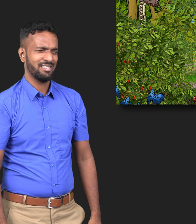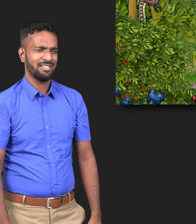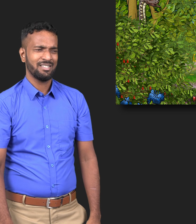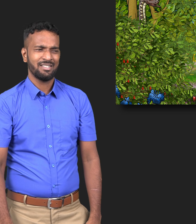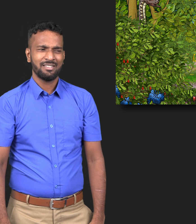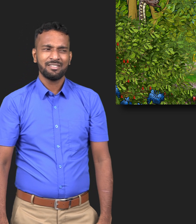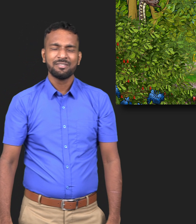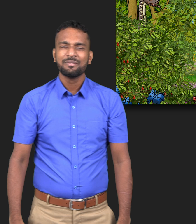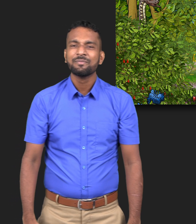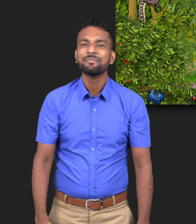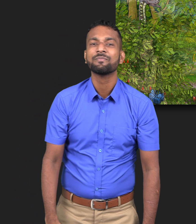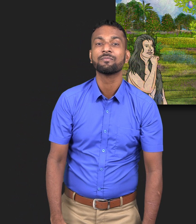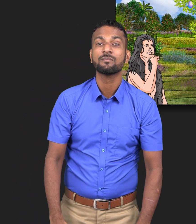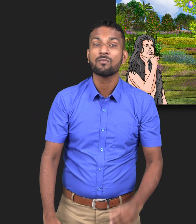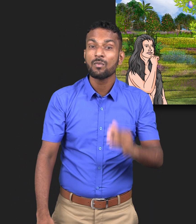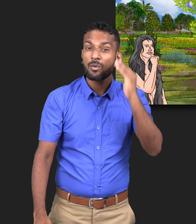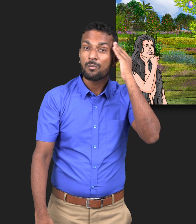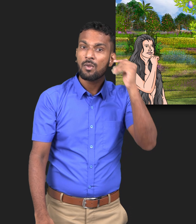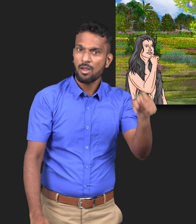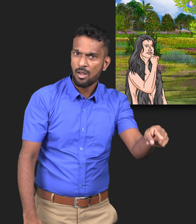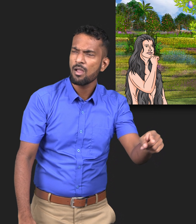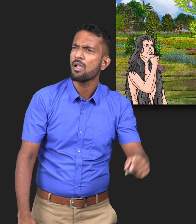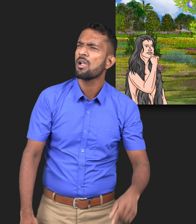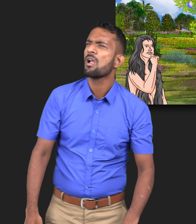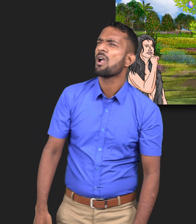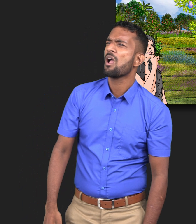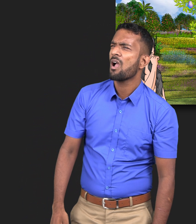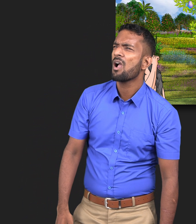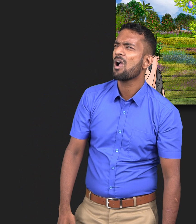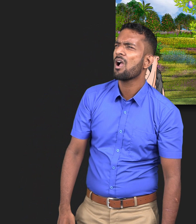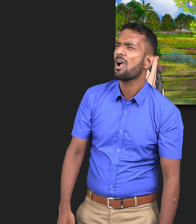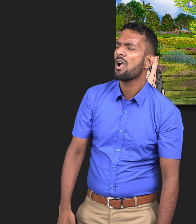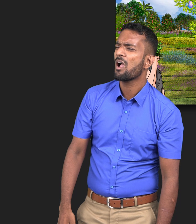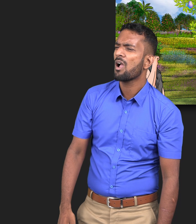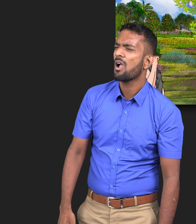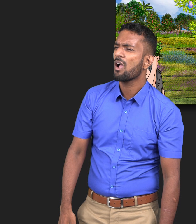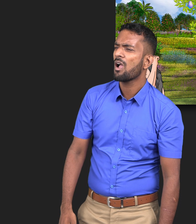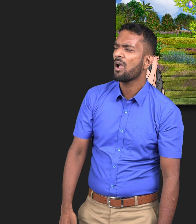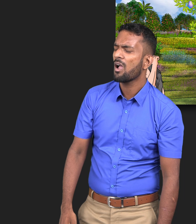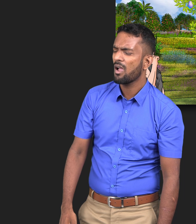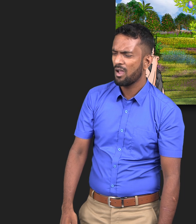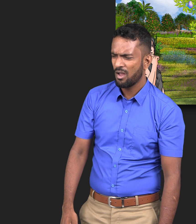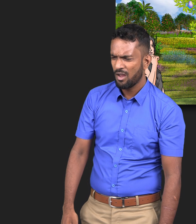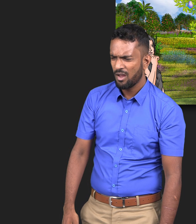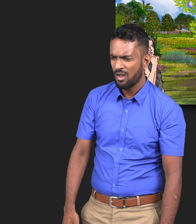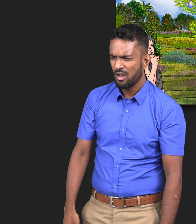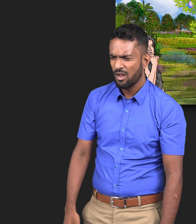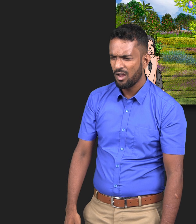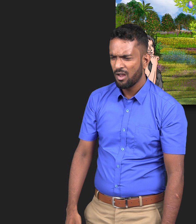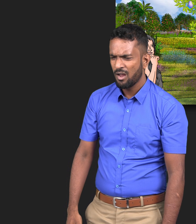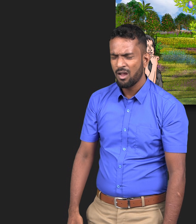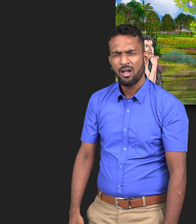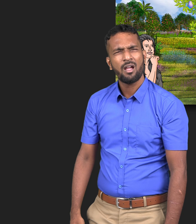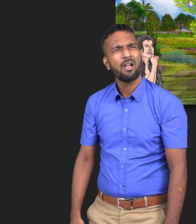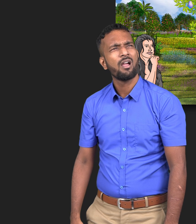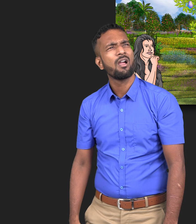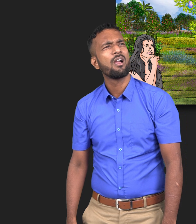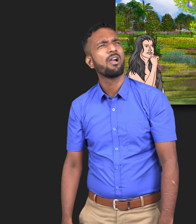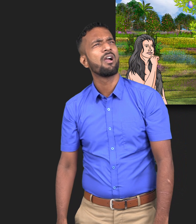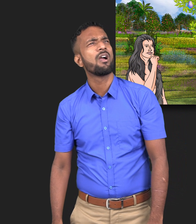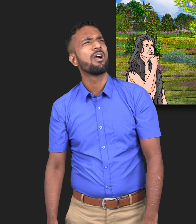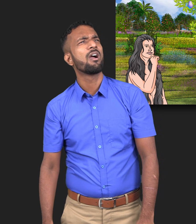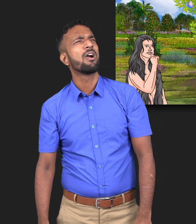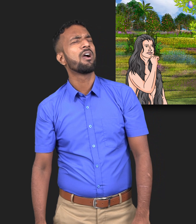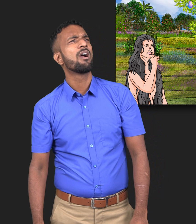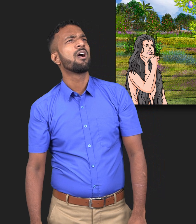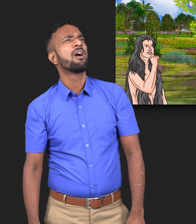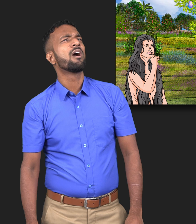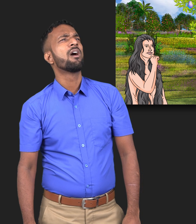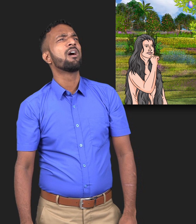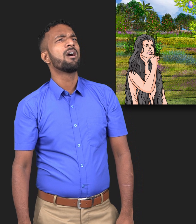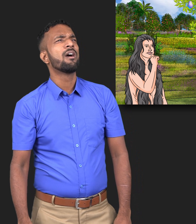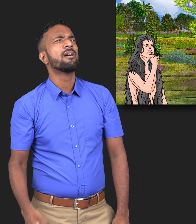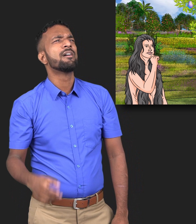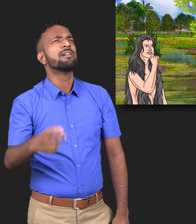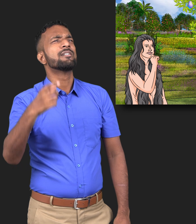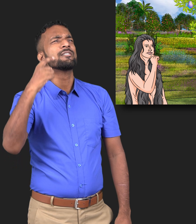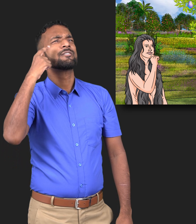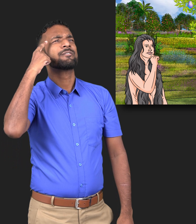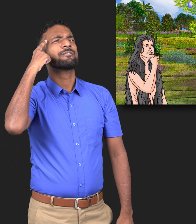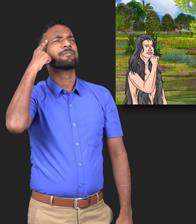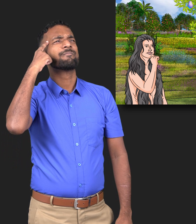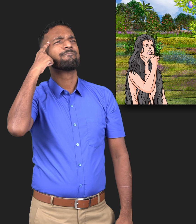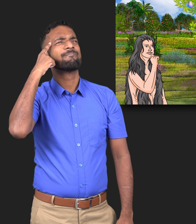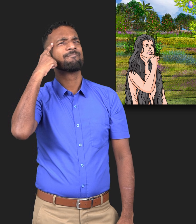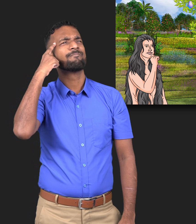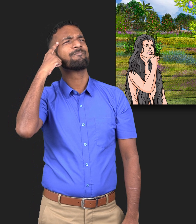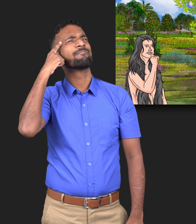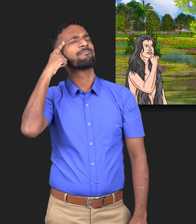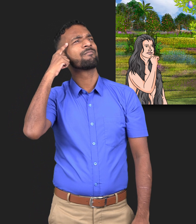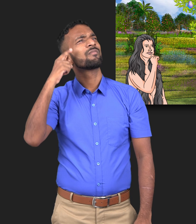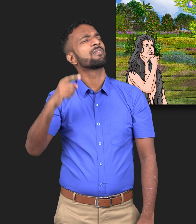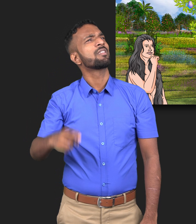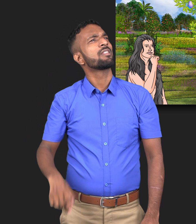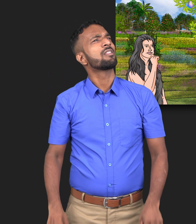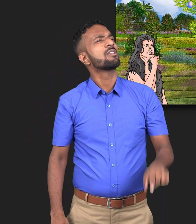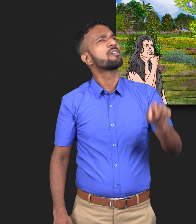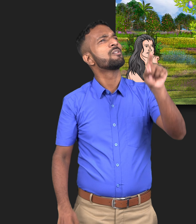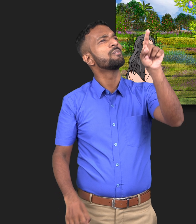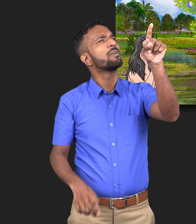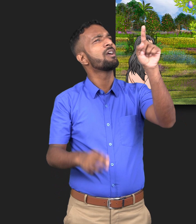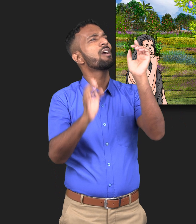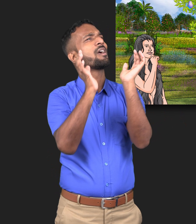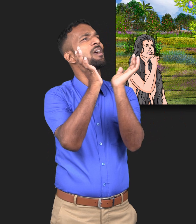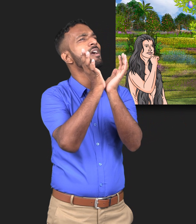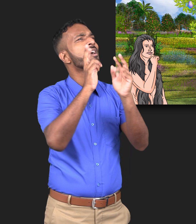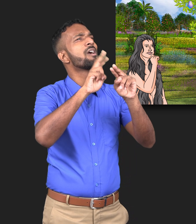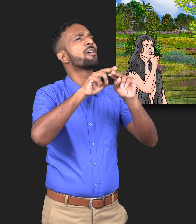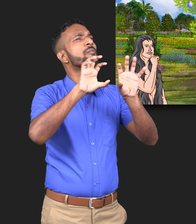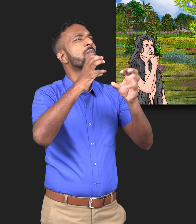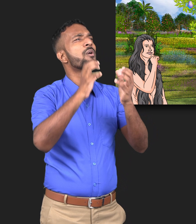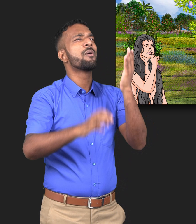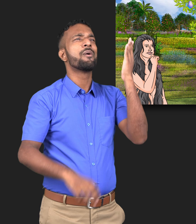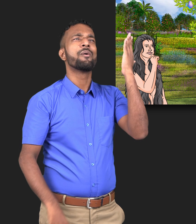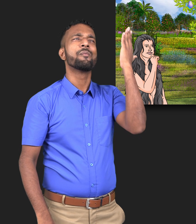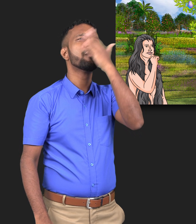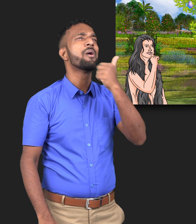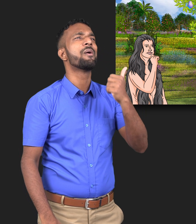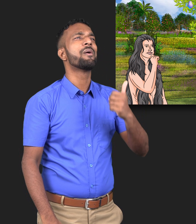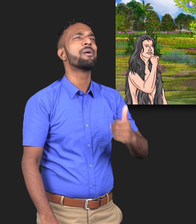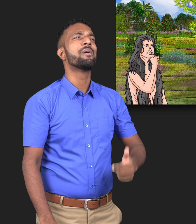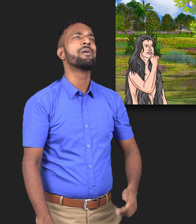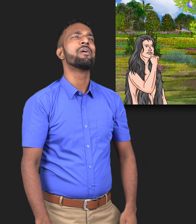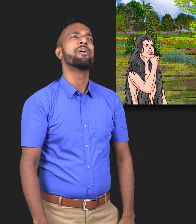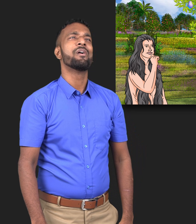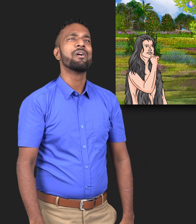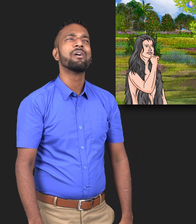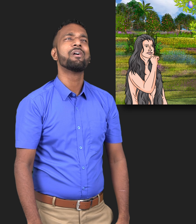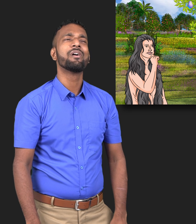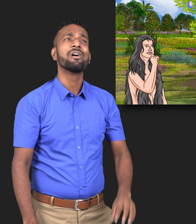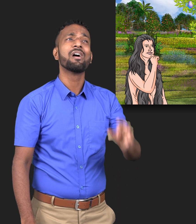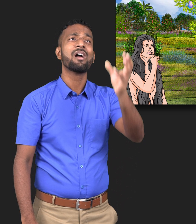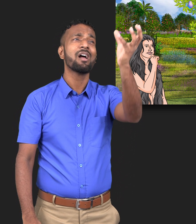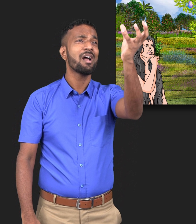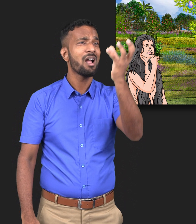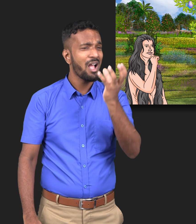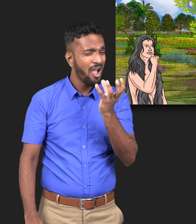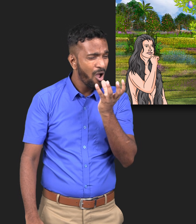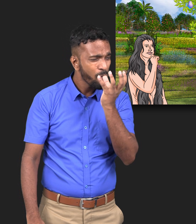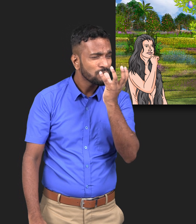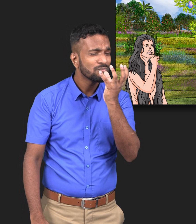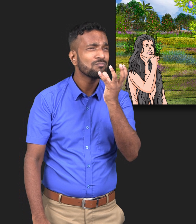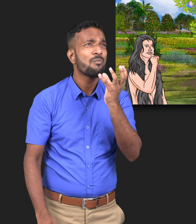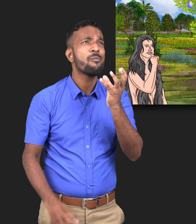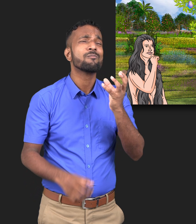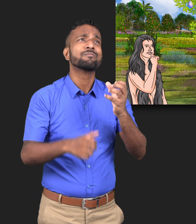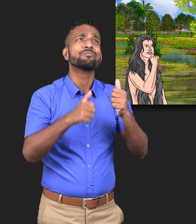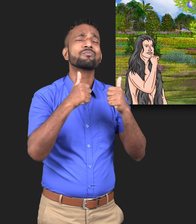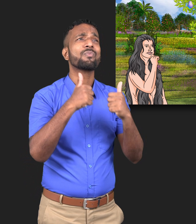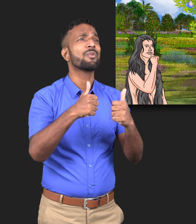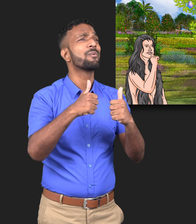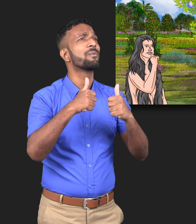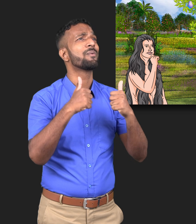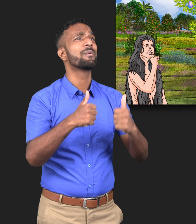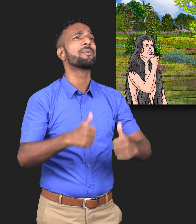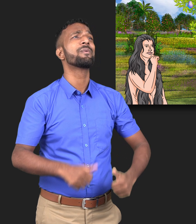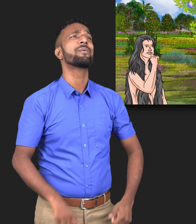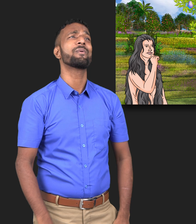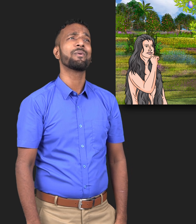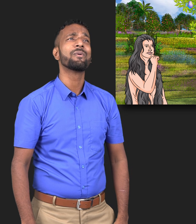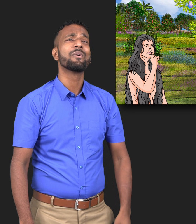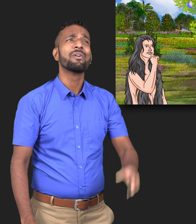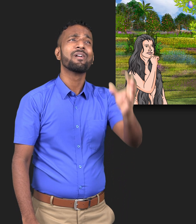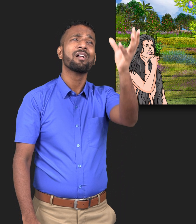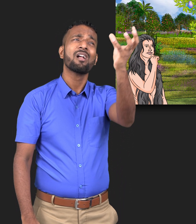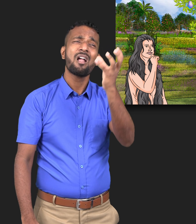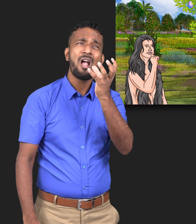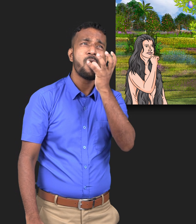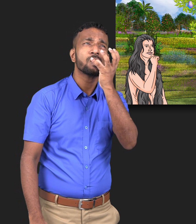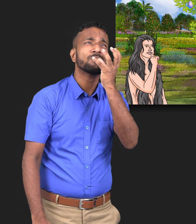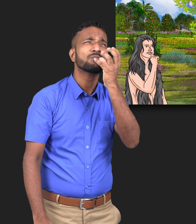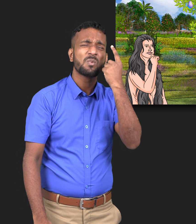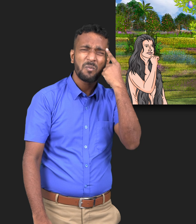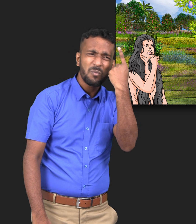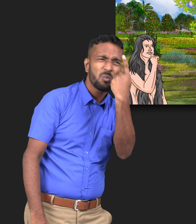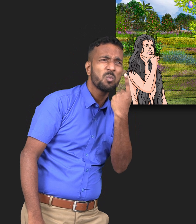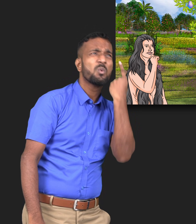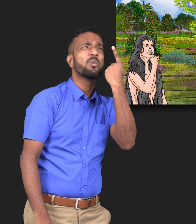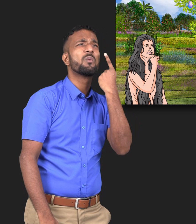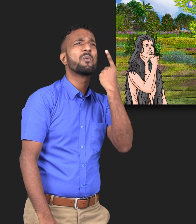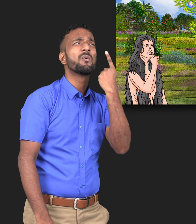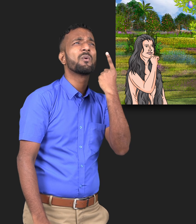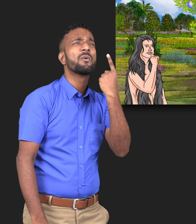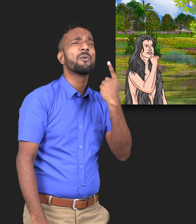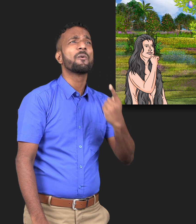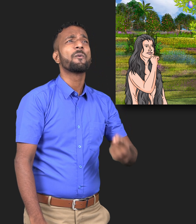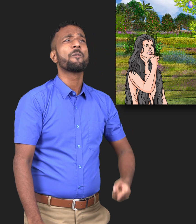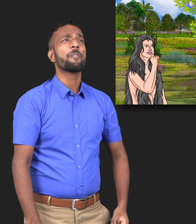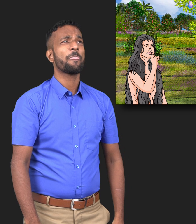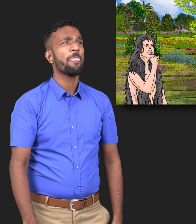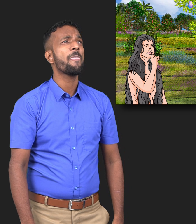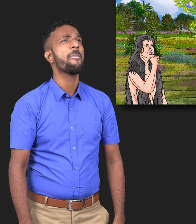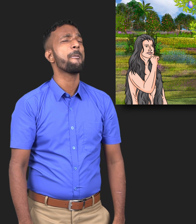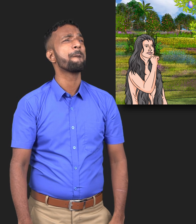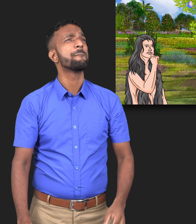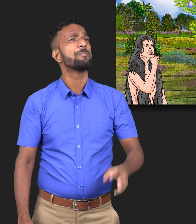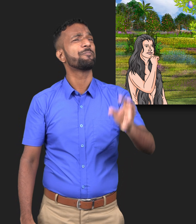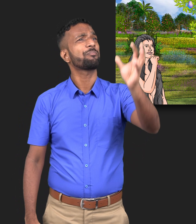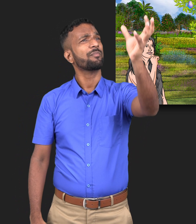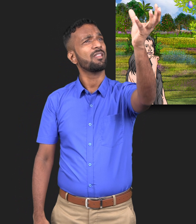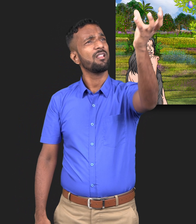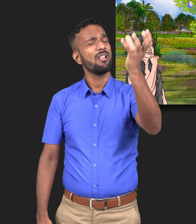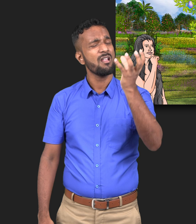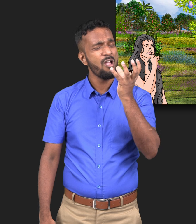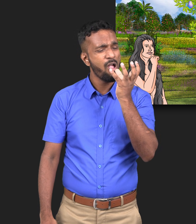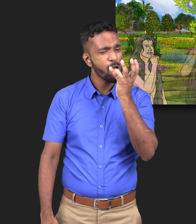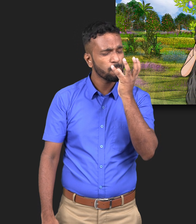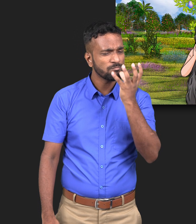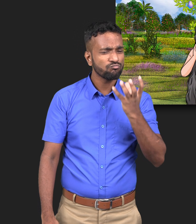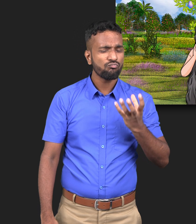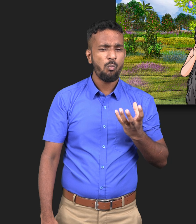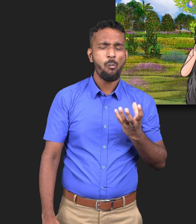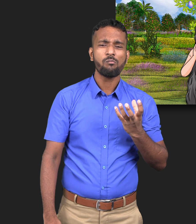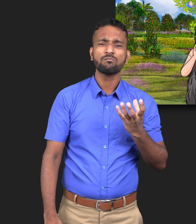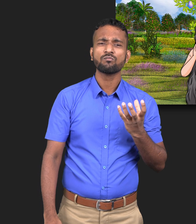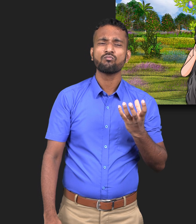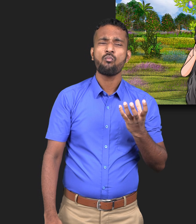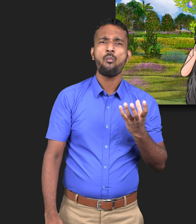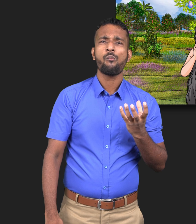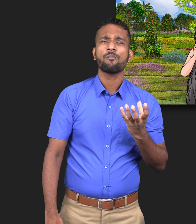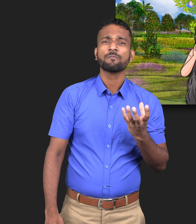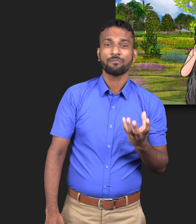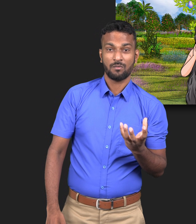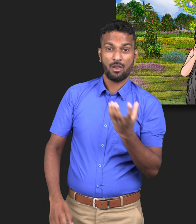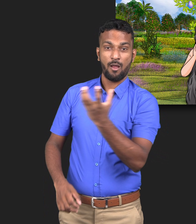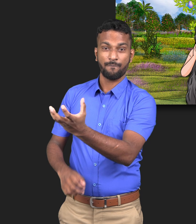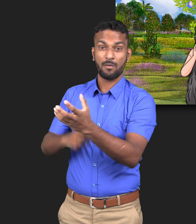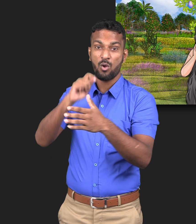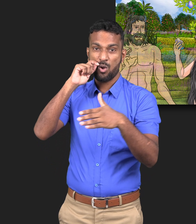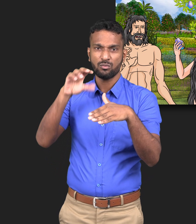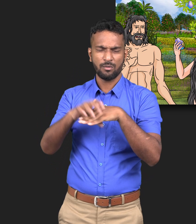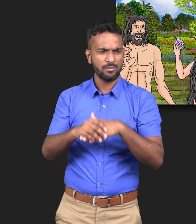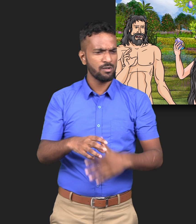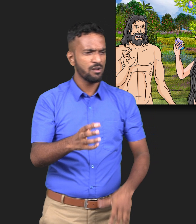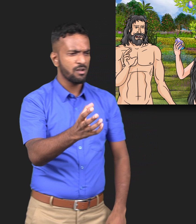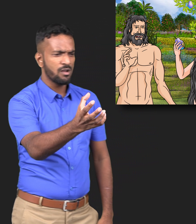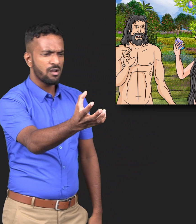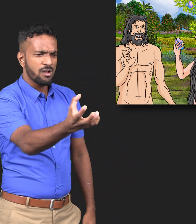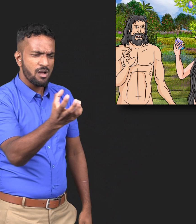When the woman saw that the tree was good for food and pleasing to the eyes, and that it was desirable for obtaining wisdom, she took the fruit and ate it.